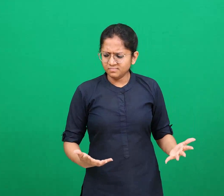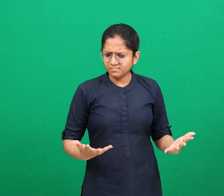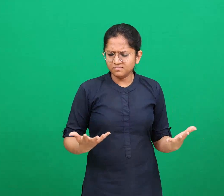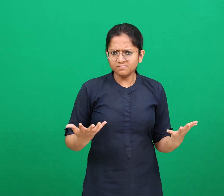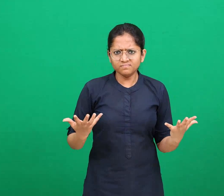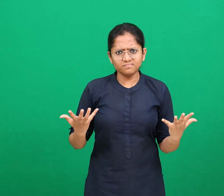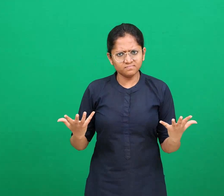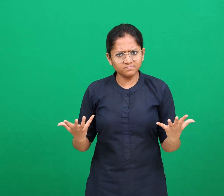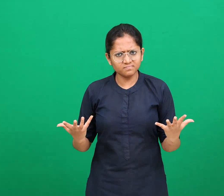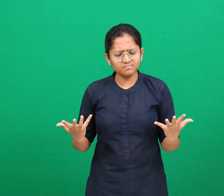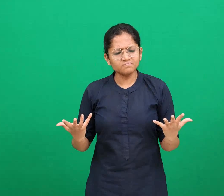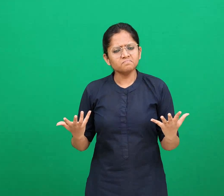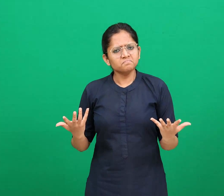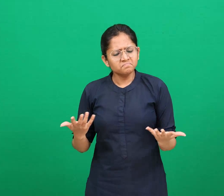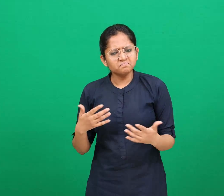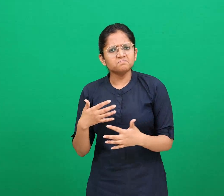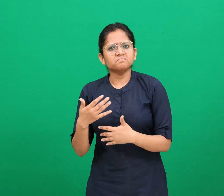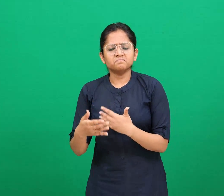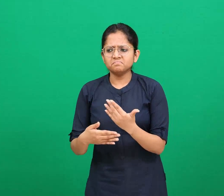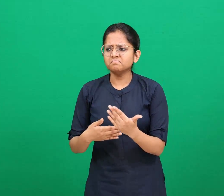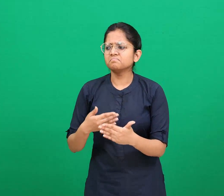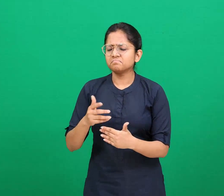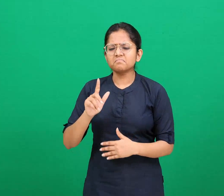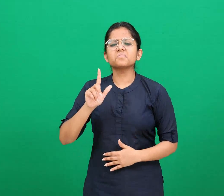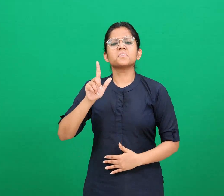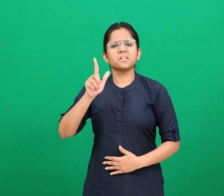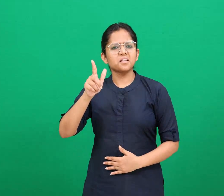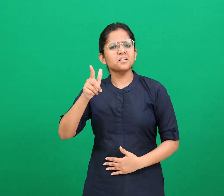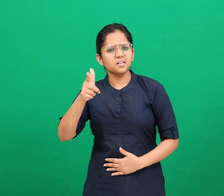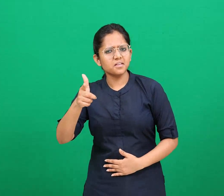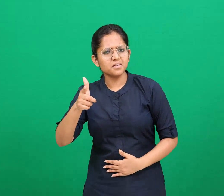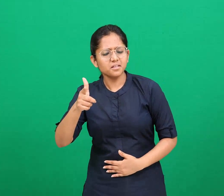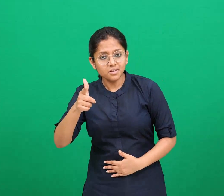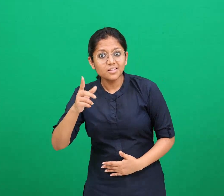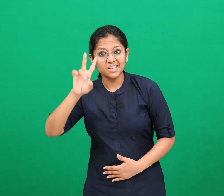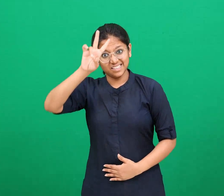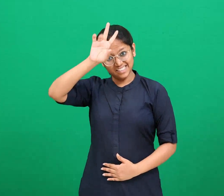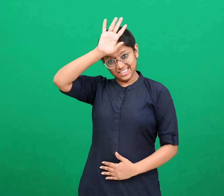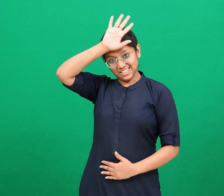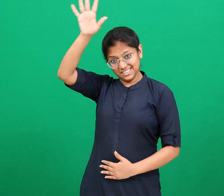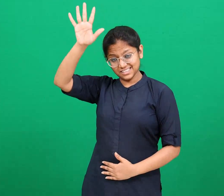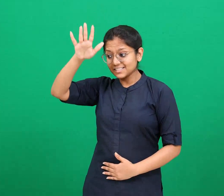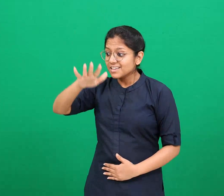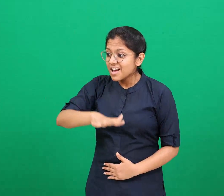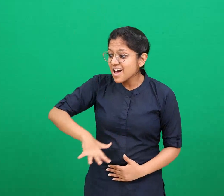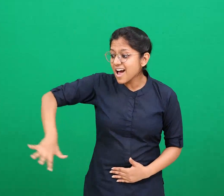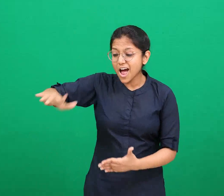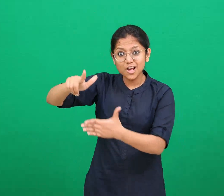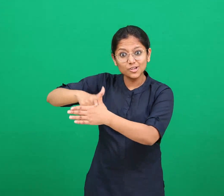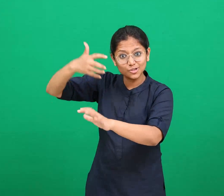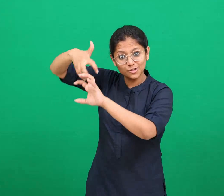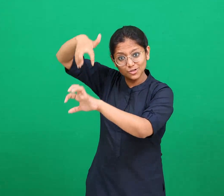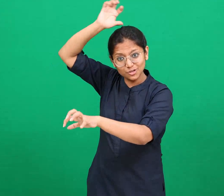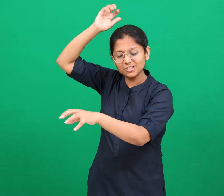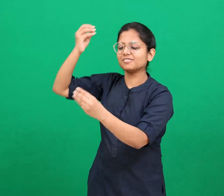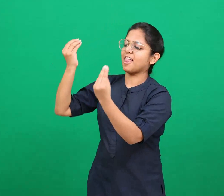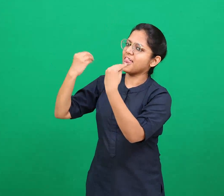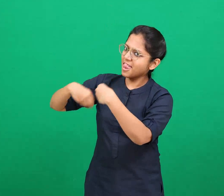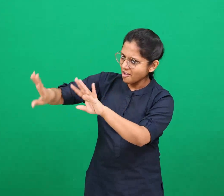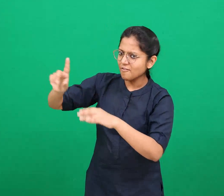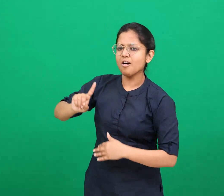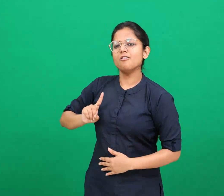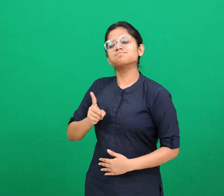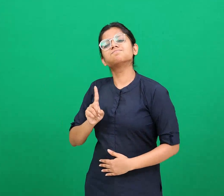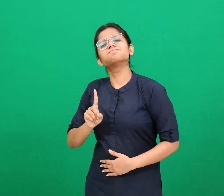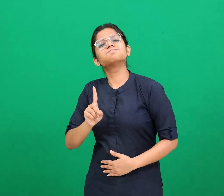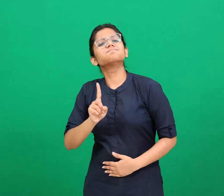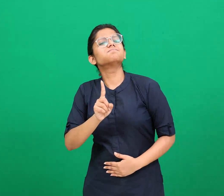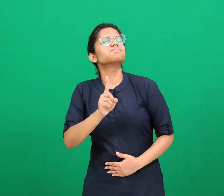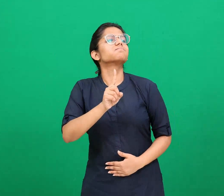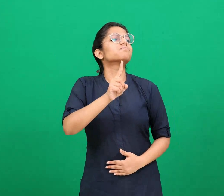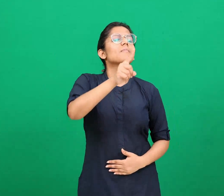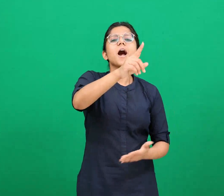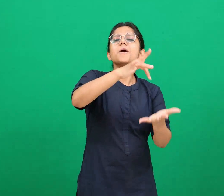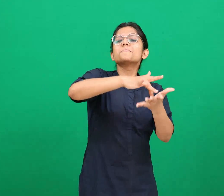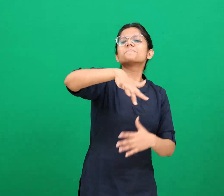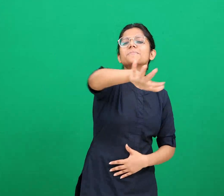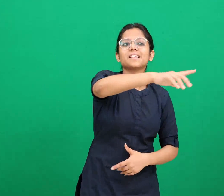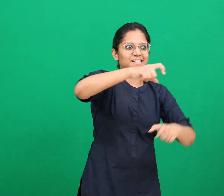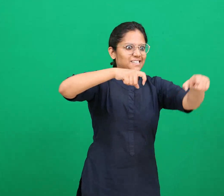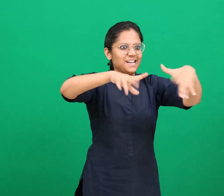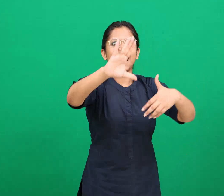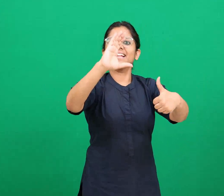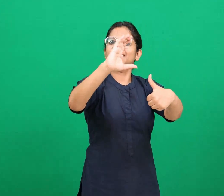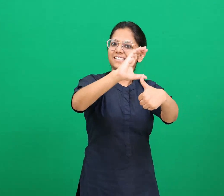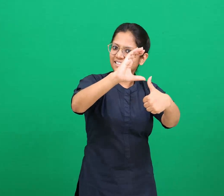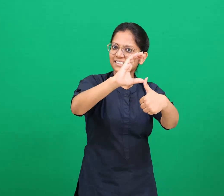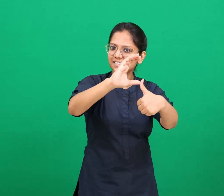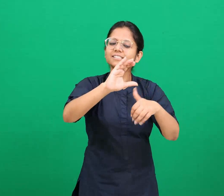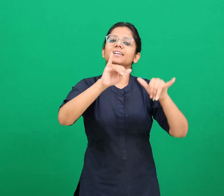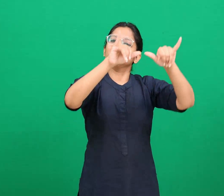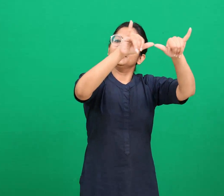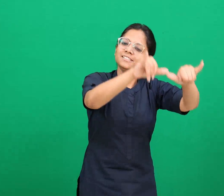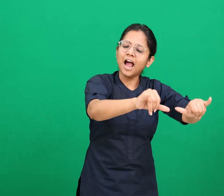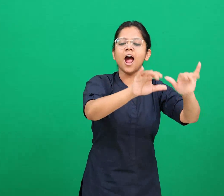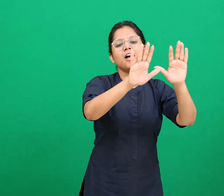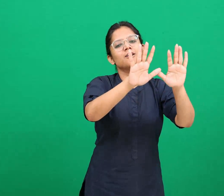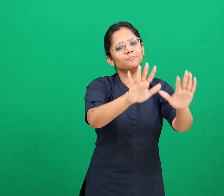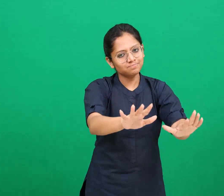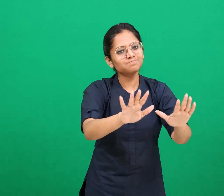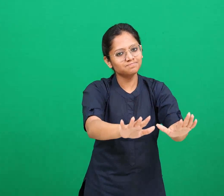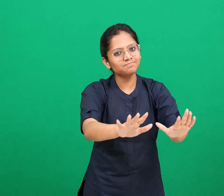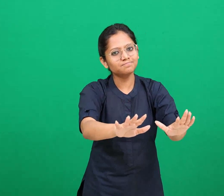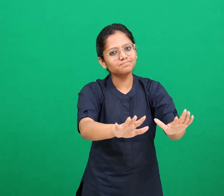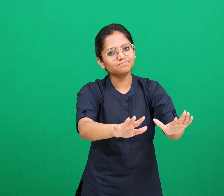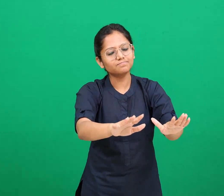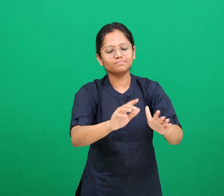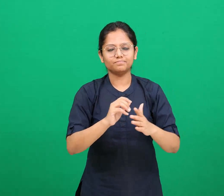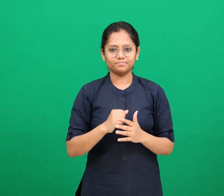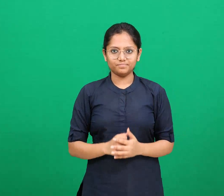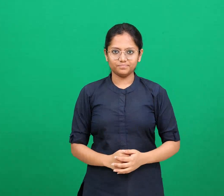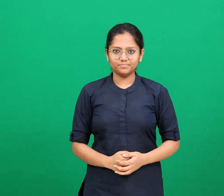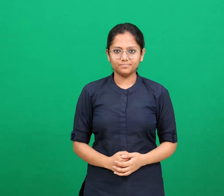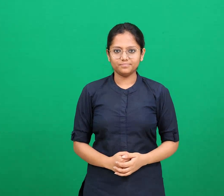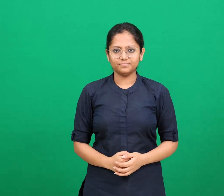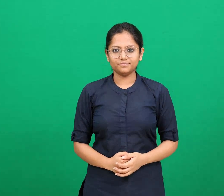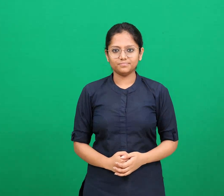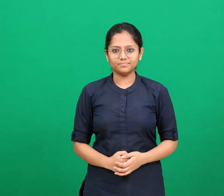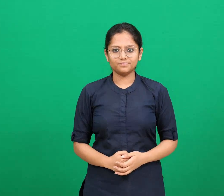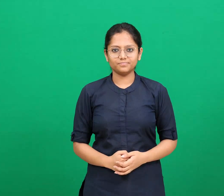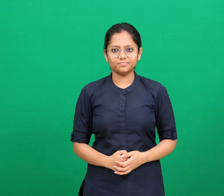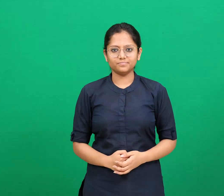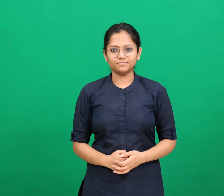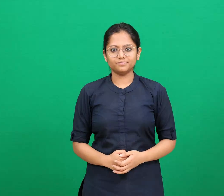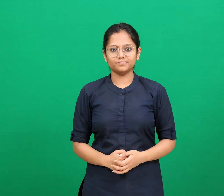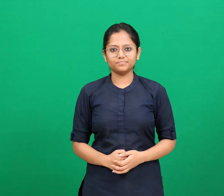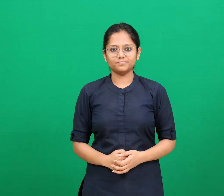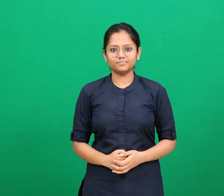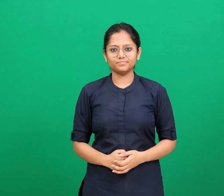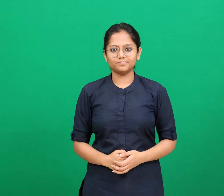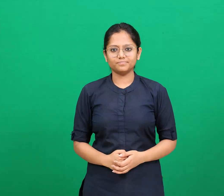Then he went down from Judea to Caesarea and spent some time there.